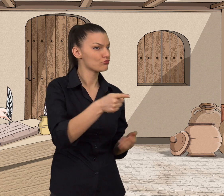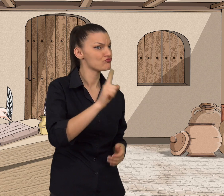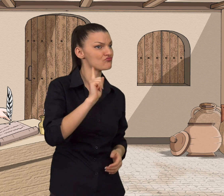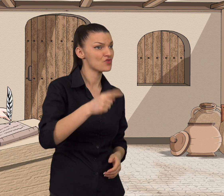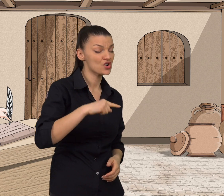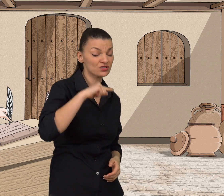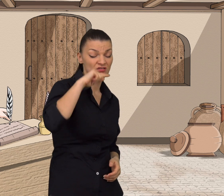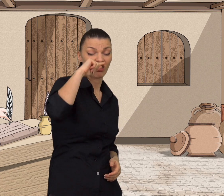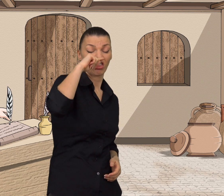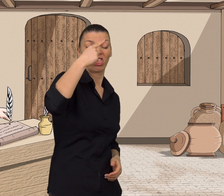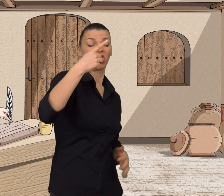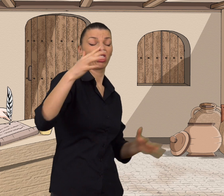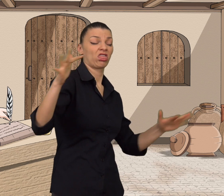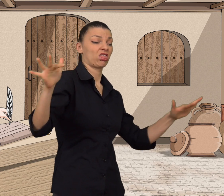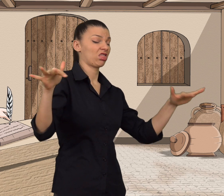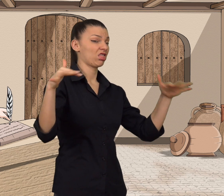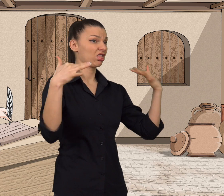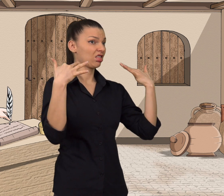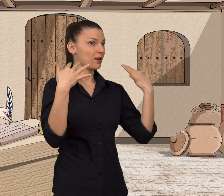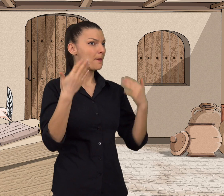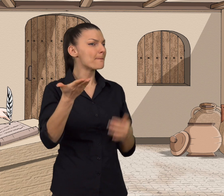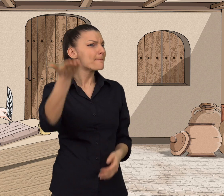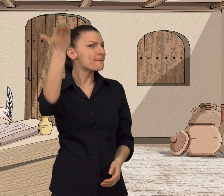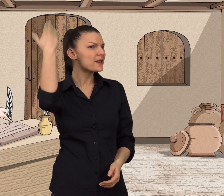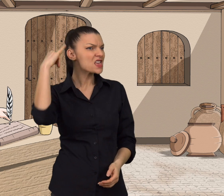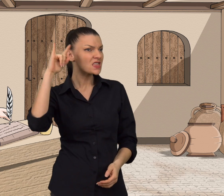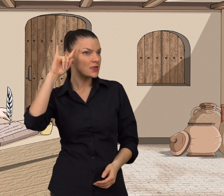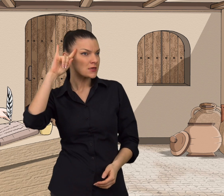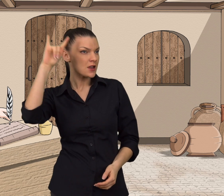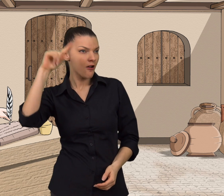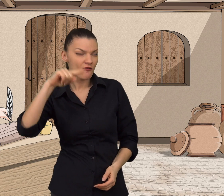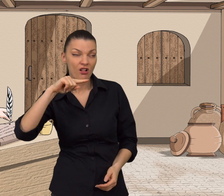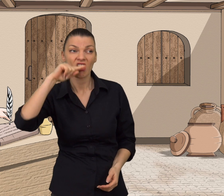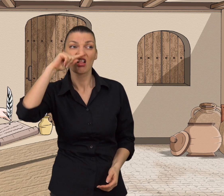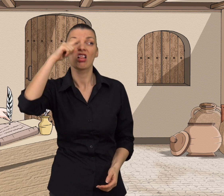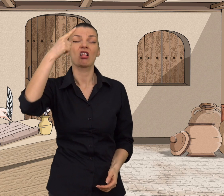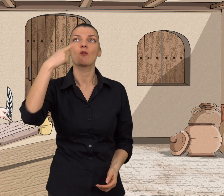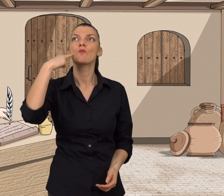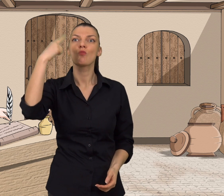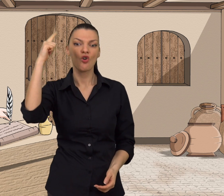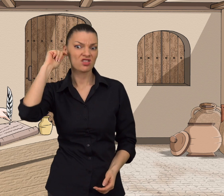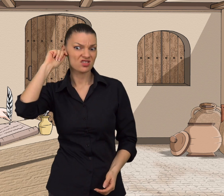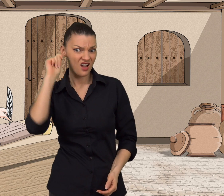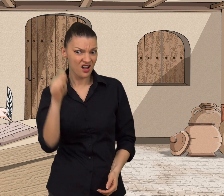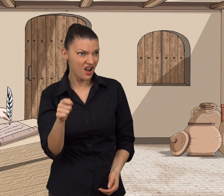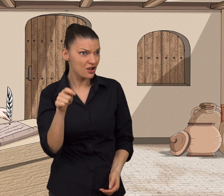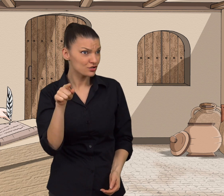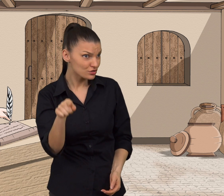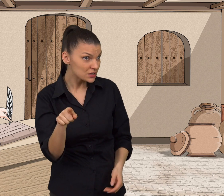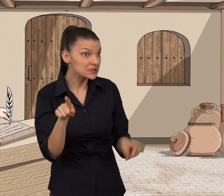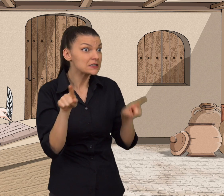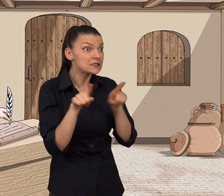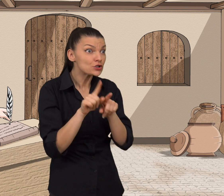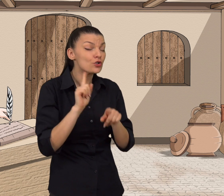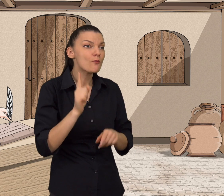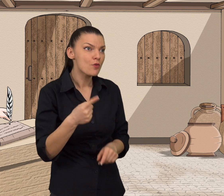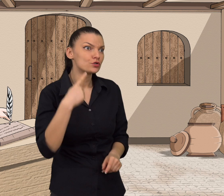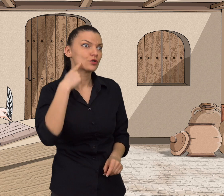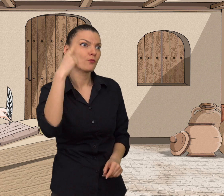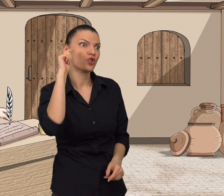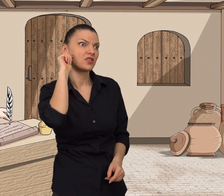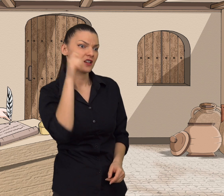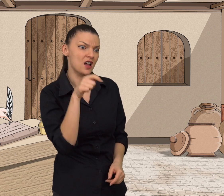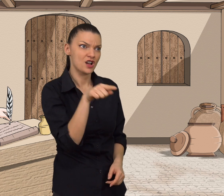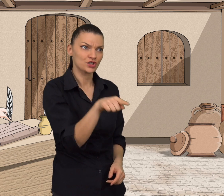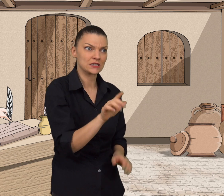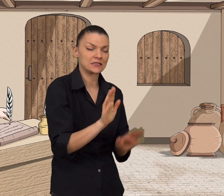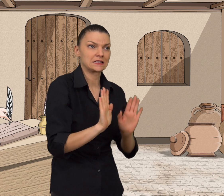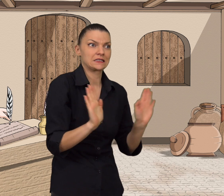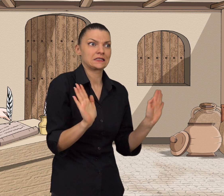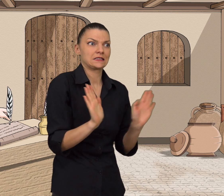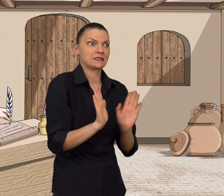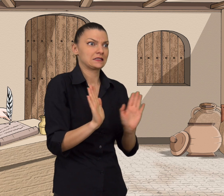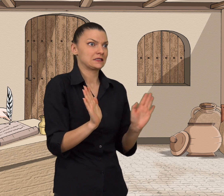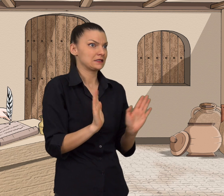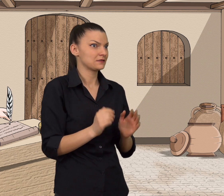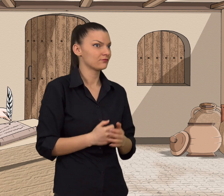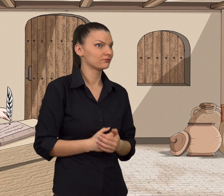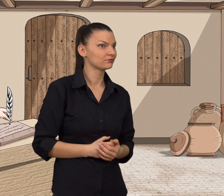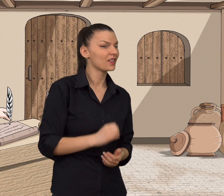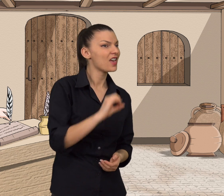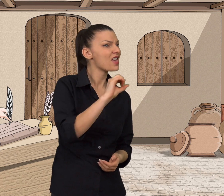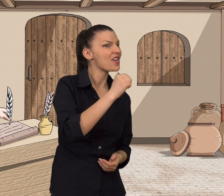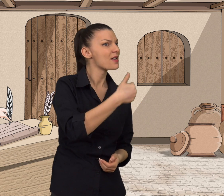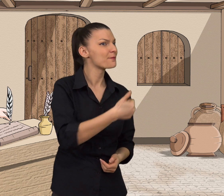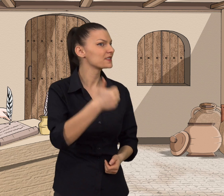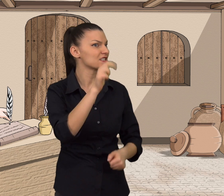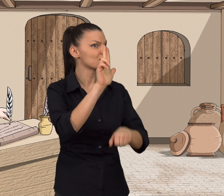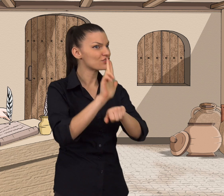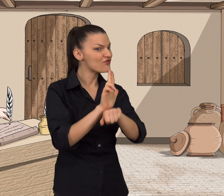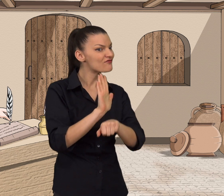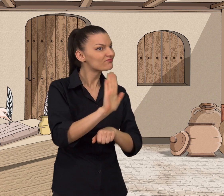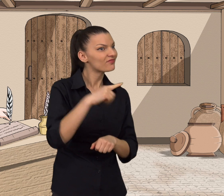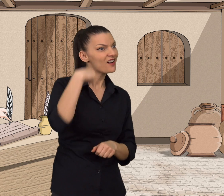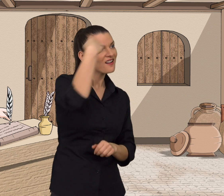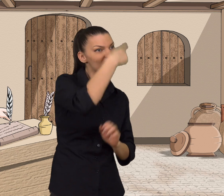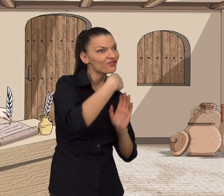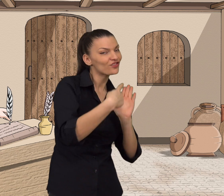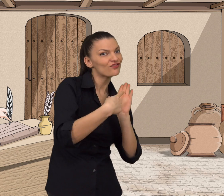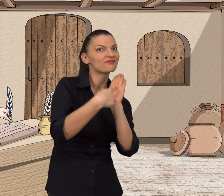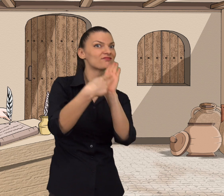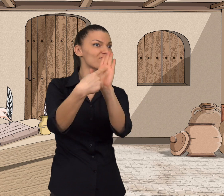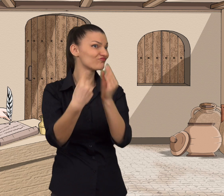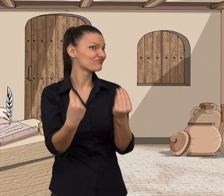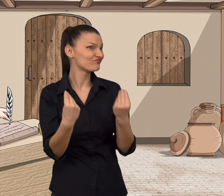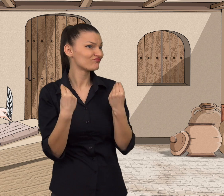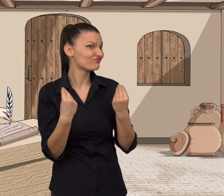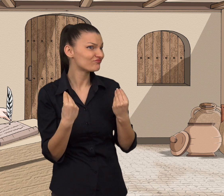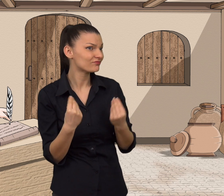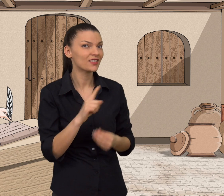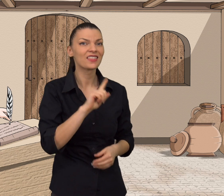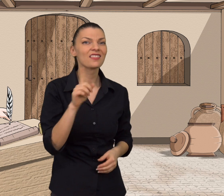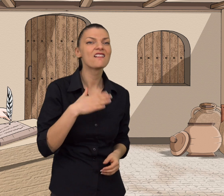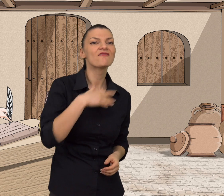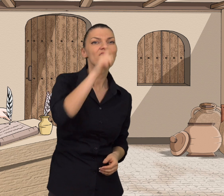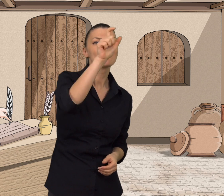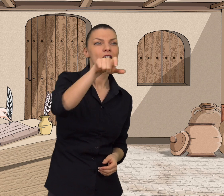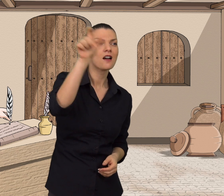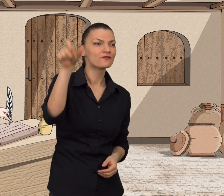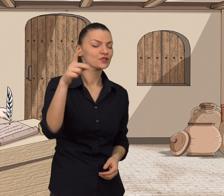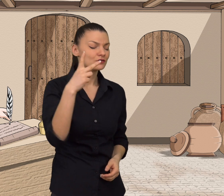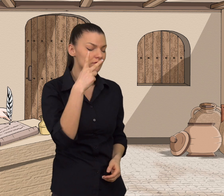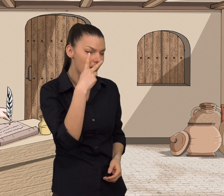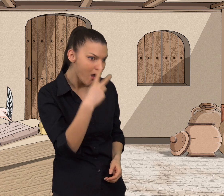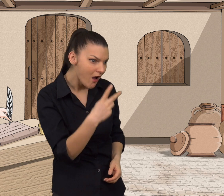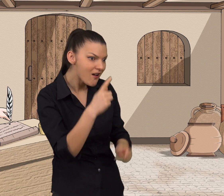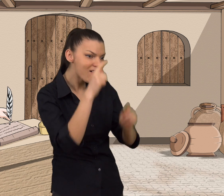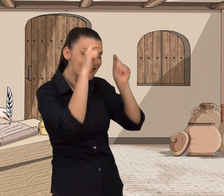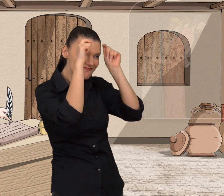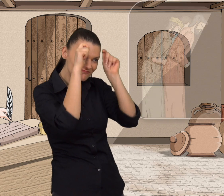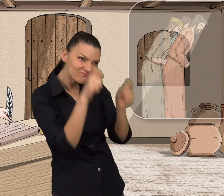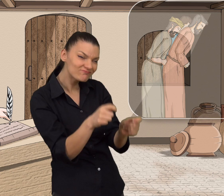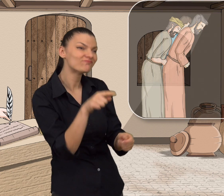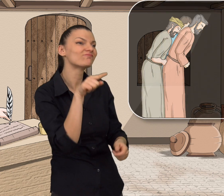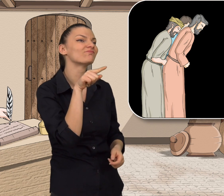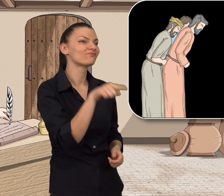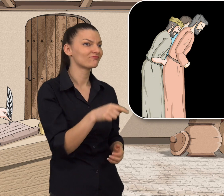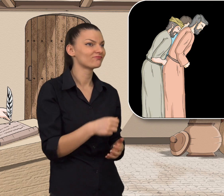He must not be a recent convert, or he may become conceited and fall under the same condemnation as the devil.